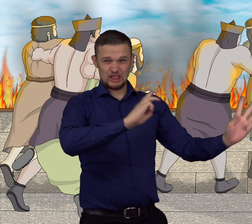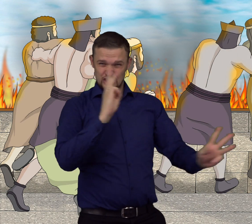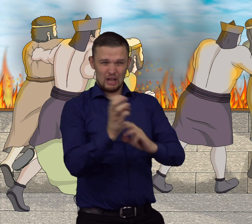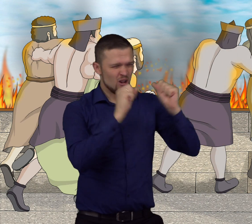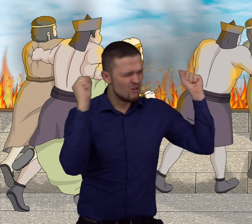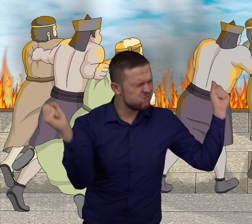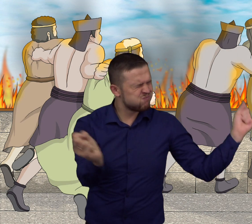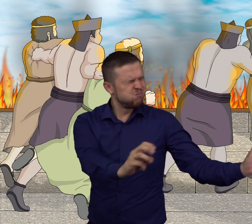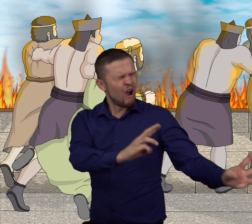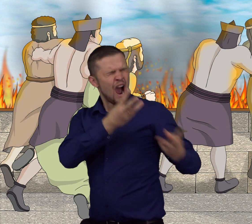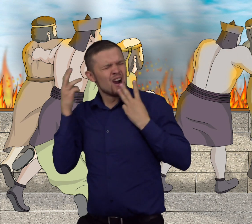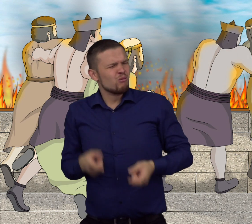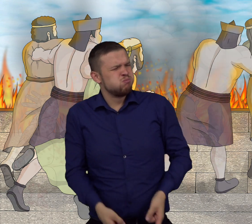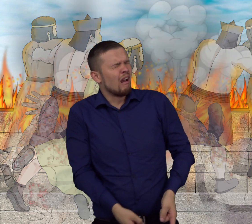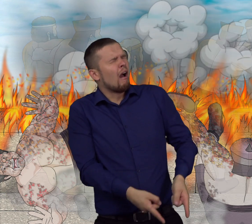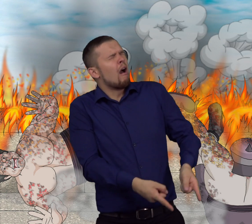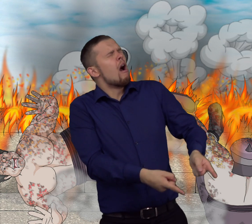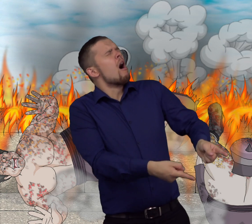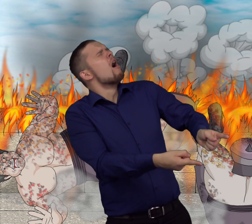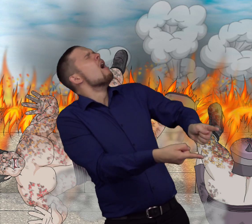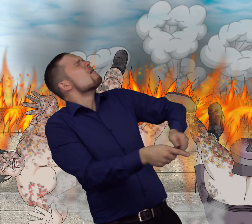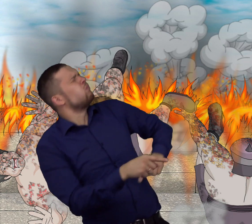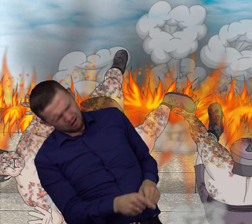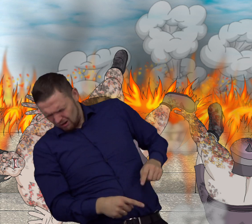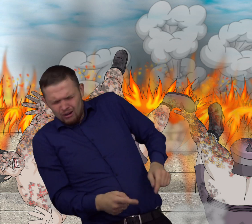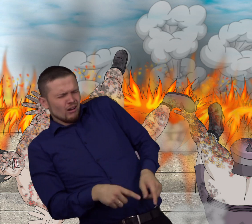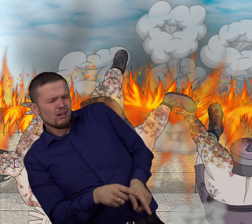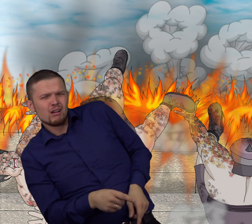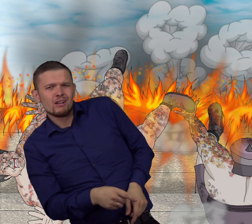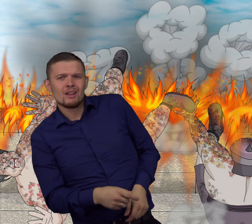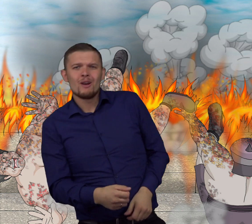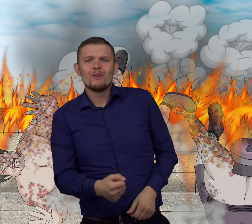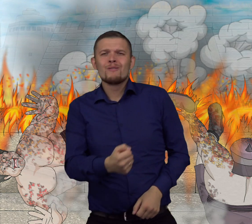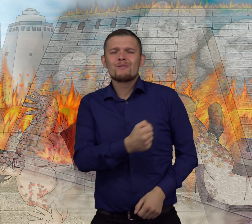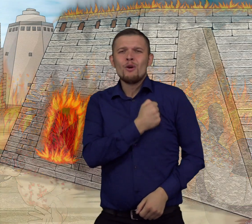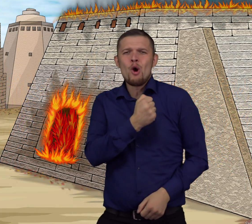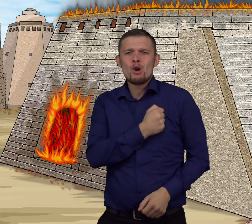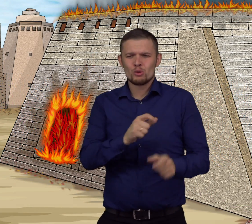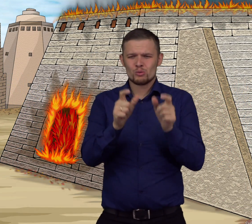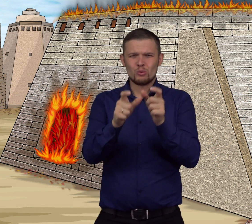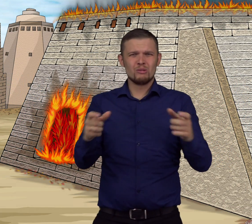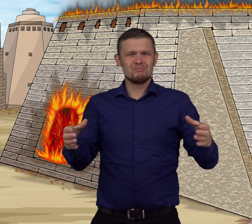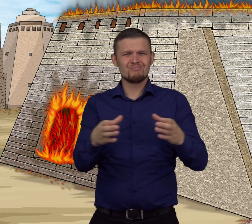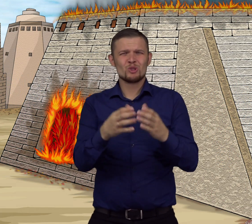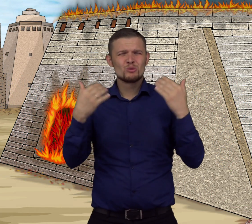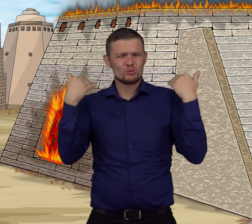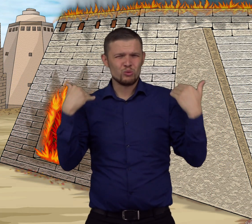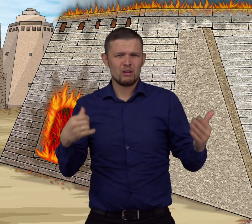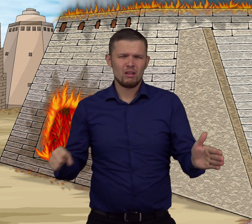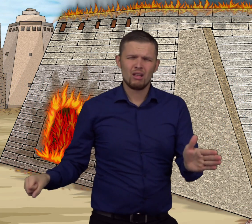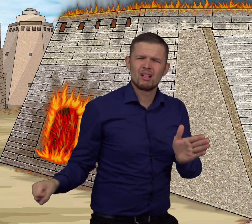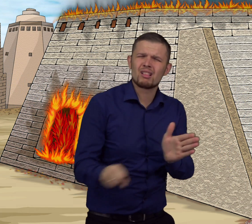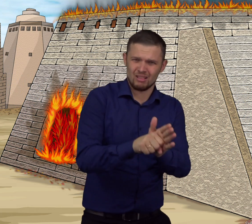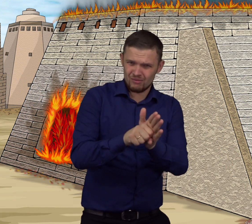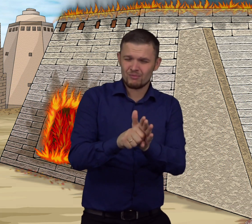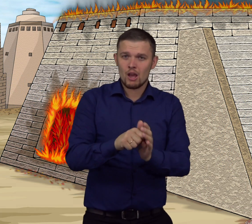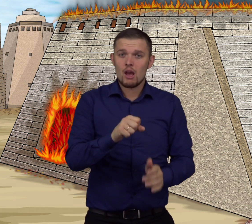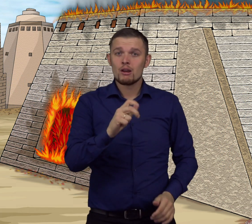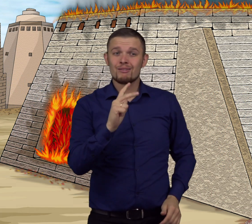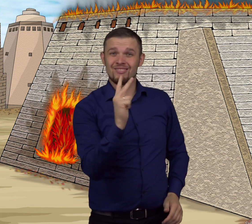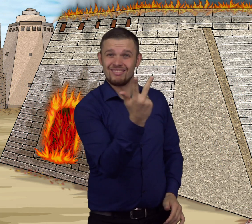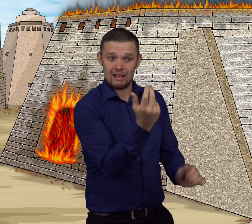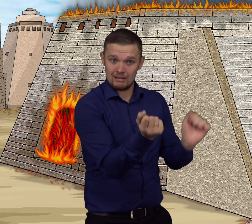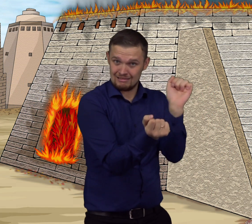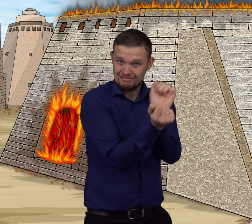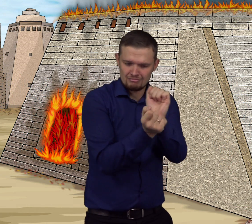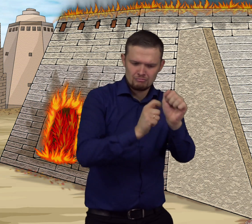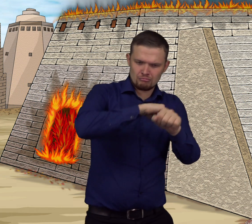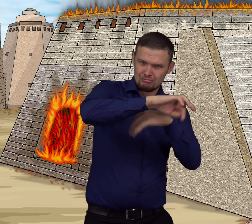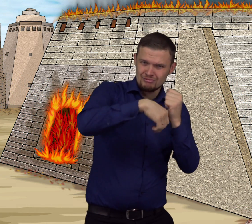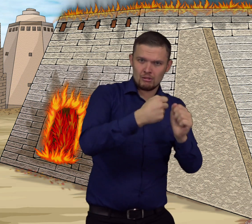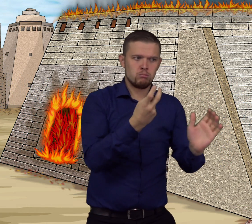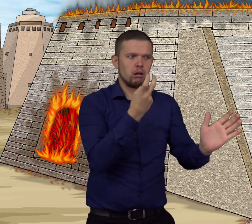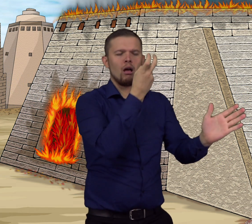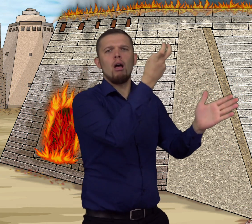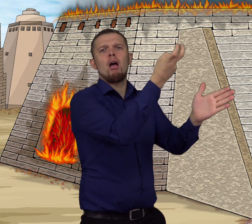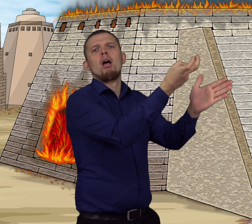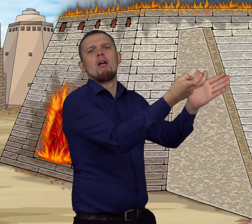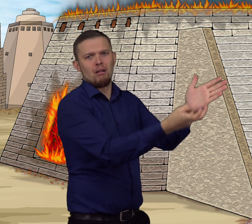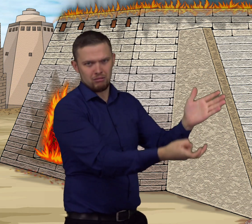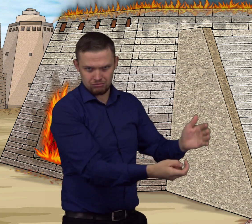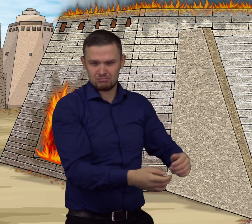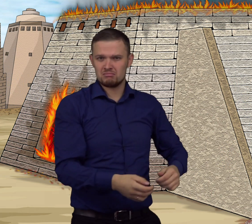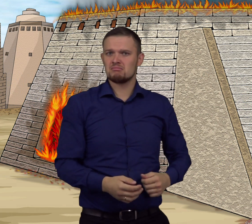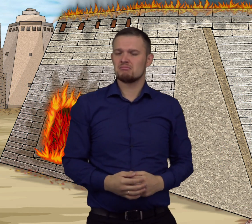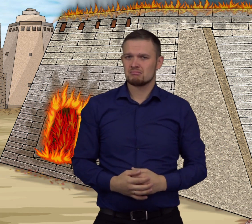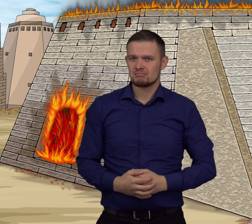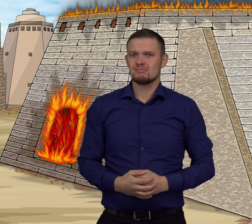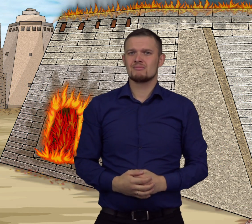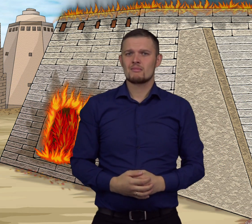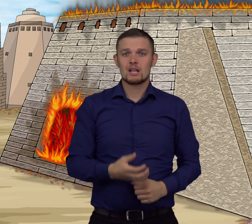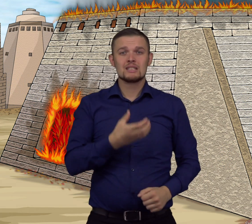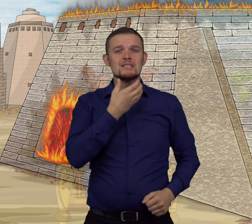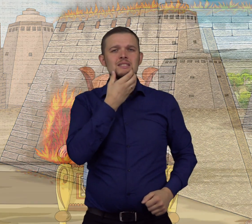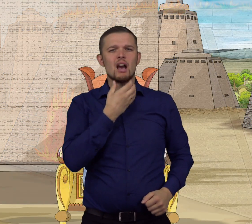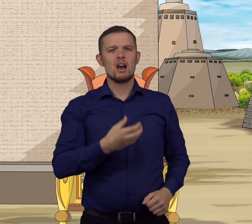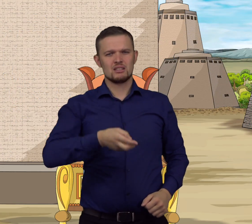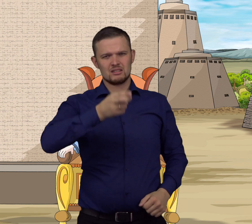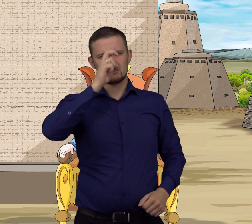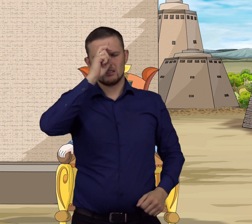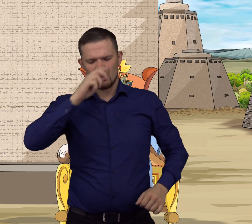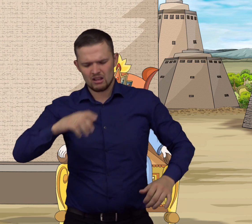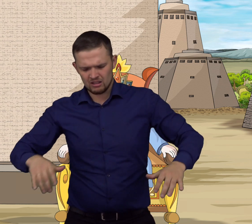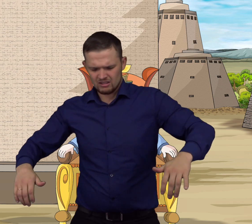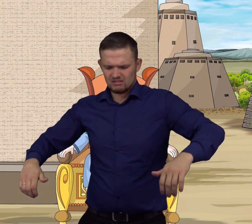The king’s command was so urgent and the furnace so hot that the fiery flames killed the men who carried up Shadrach, Meshach, and Abednego. And these three men, Shadrach, Meshach, and Abednego, firmly bound, fell into the blazing fiery furnace.